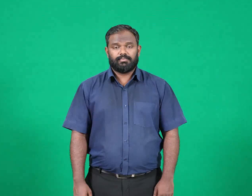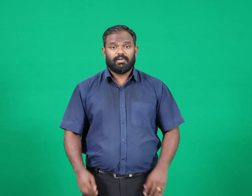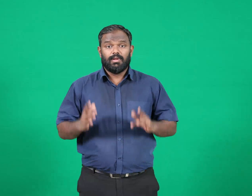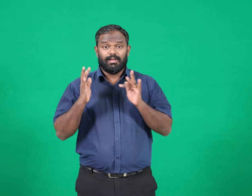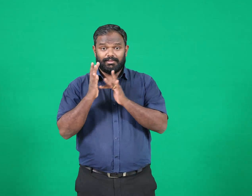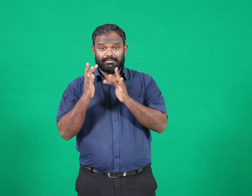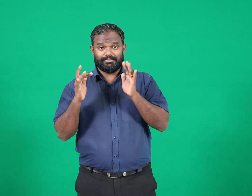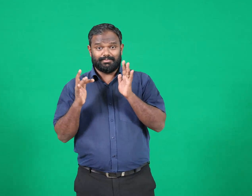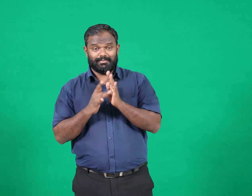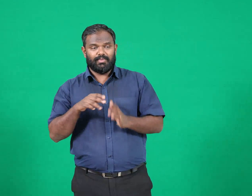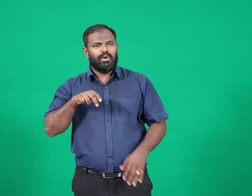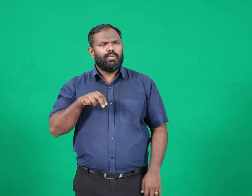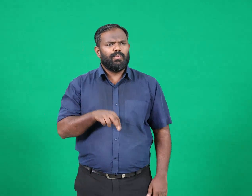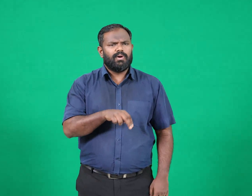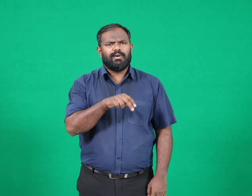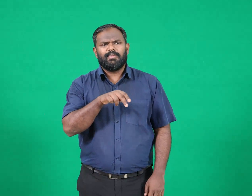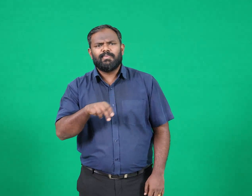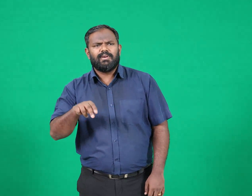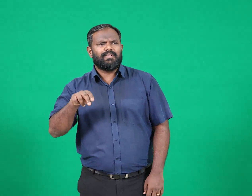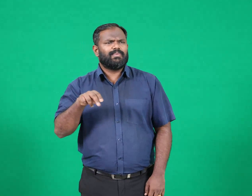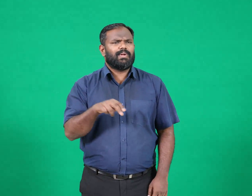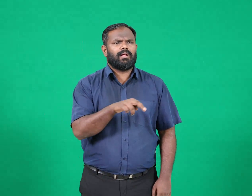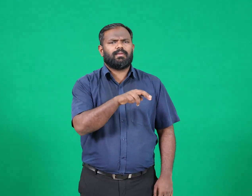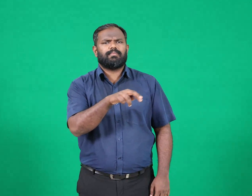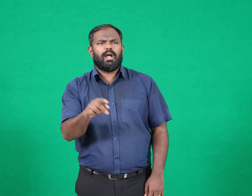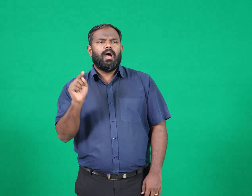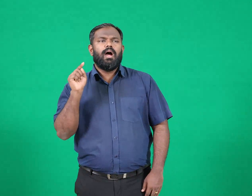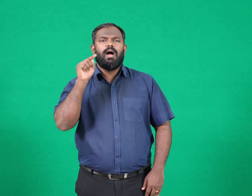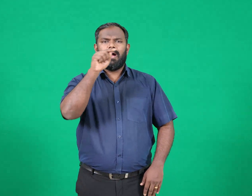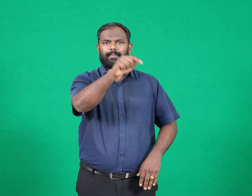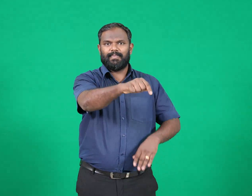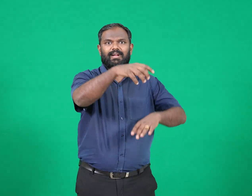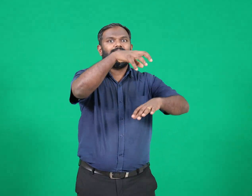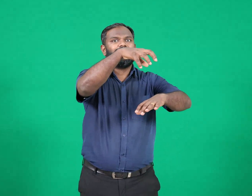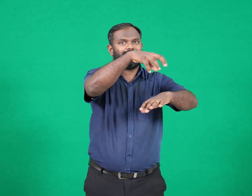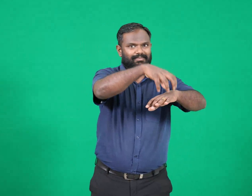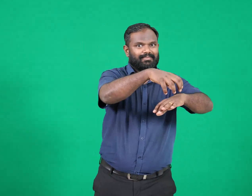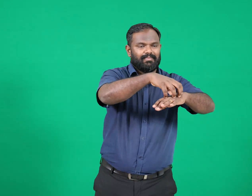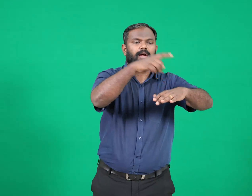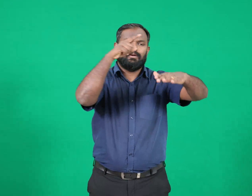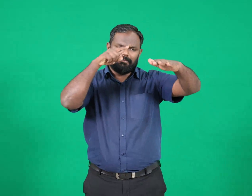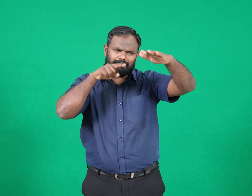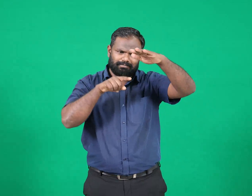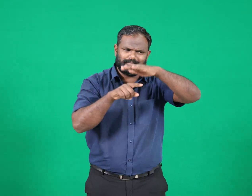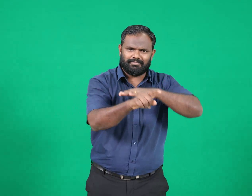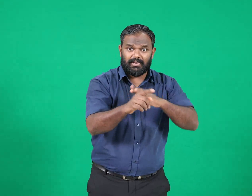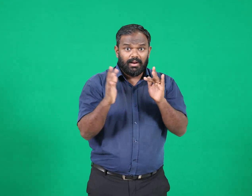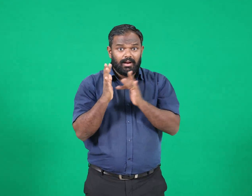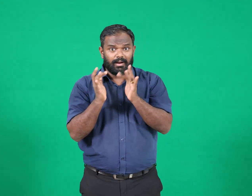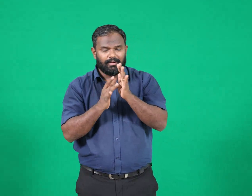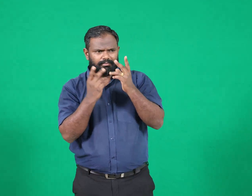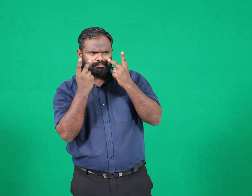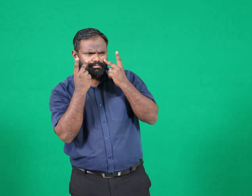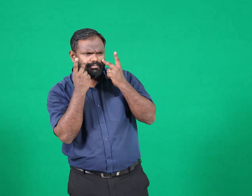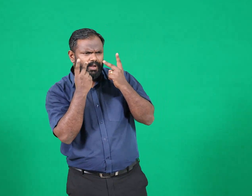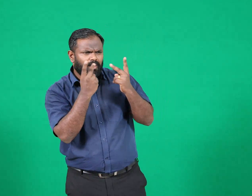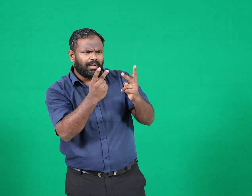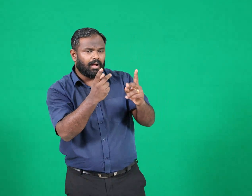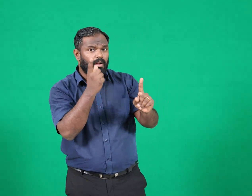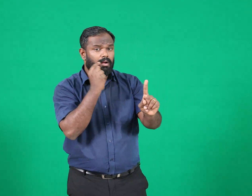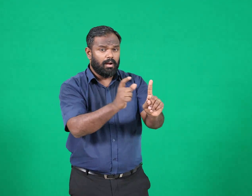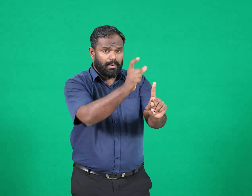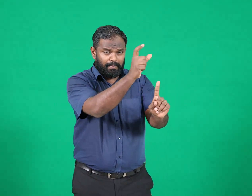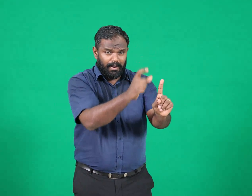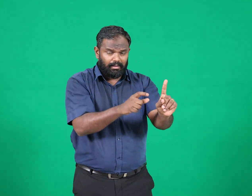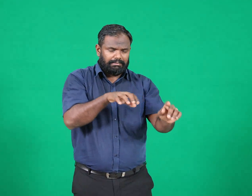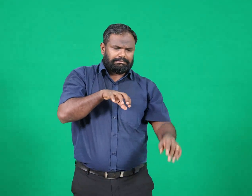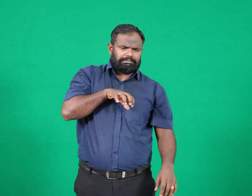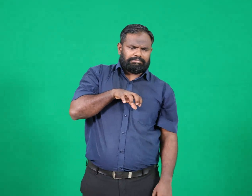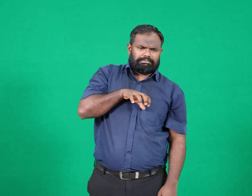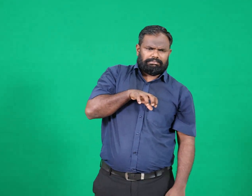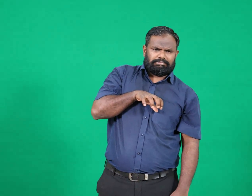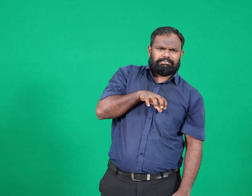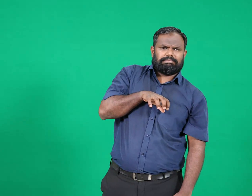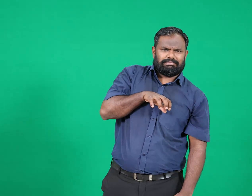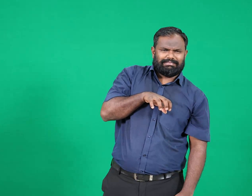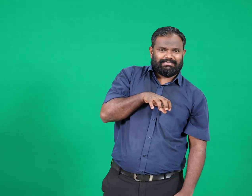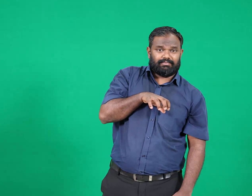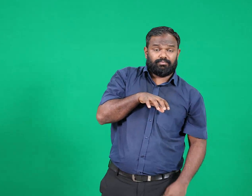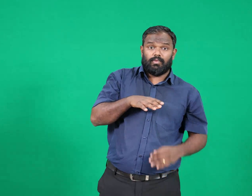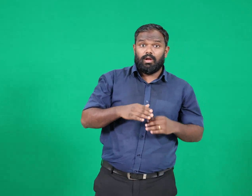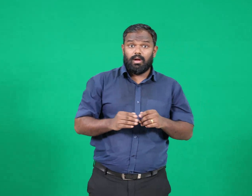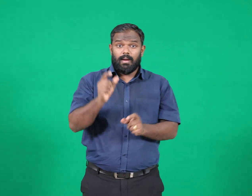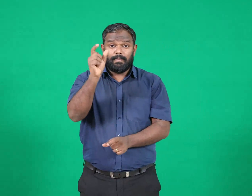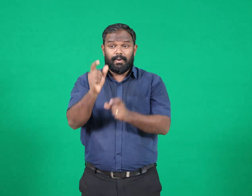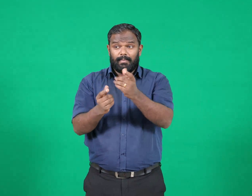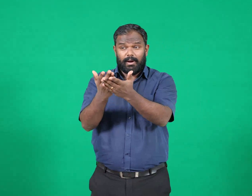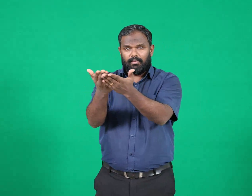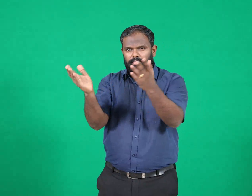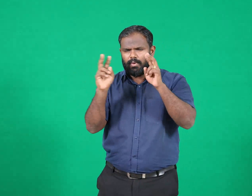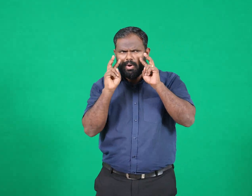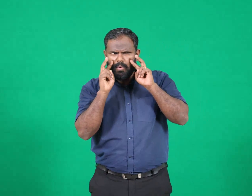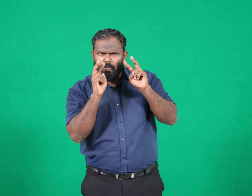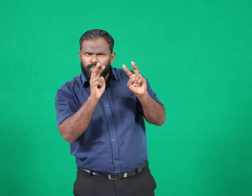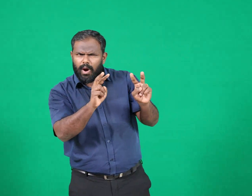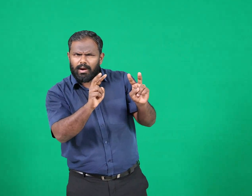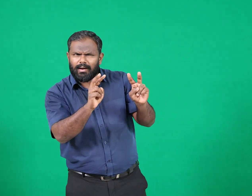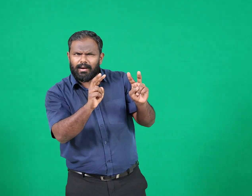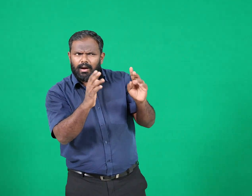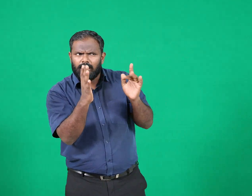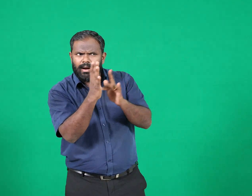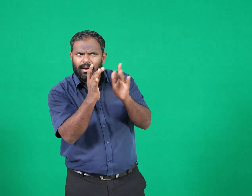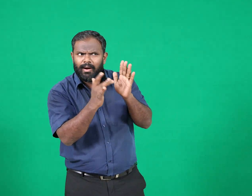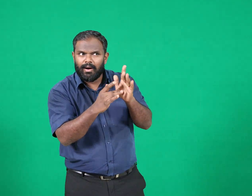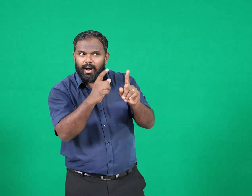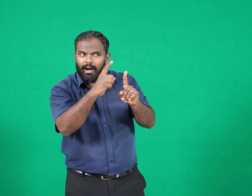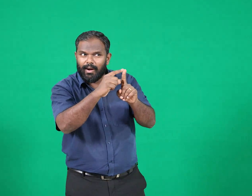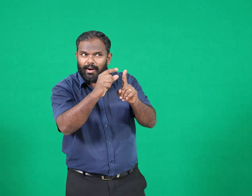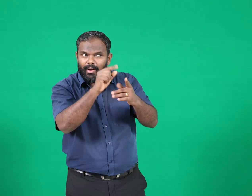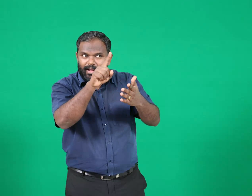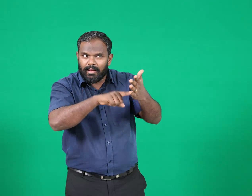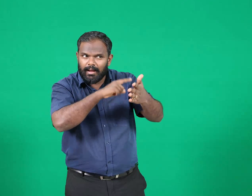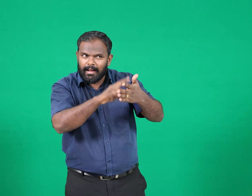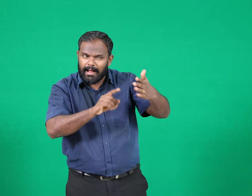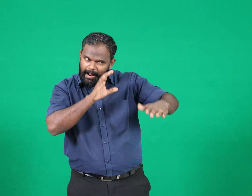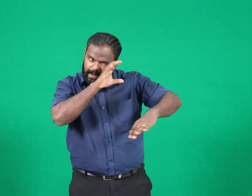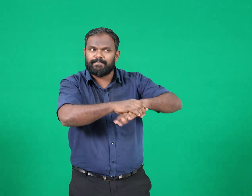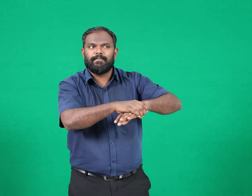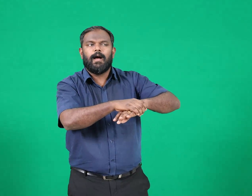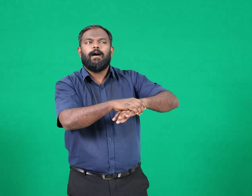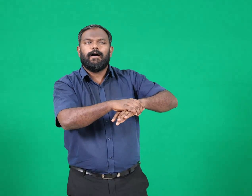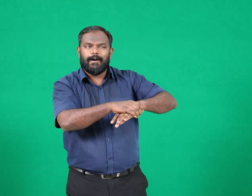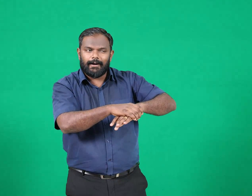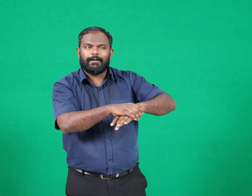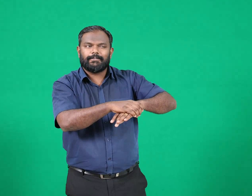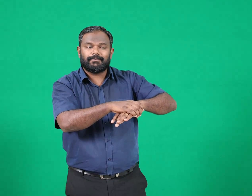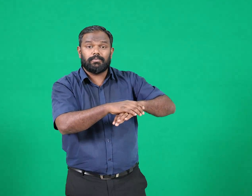Moving on from there, Jesus entered their synagogue, and a man with a withered hand was there.